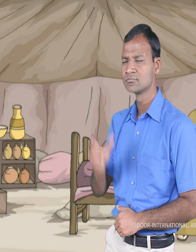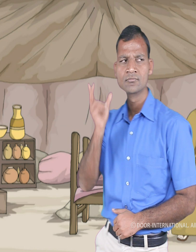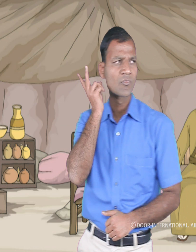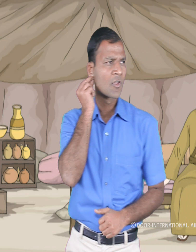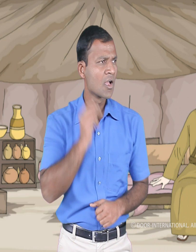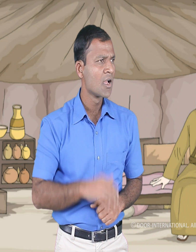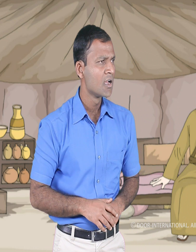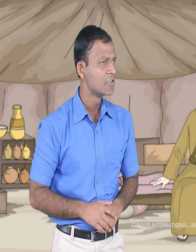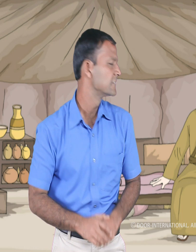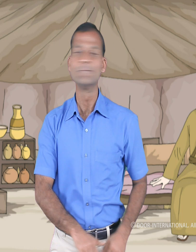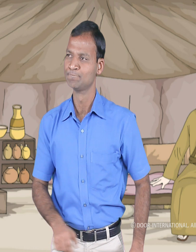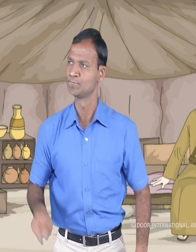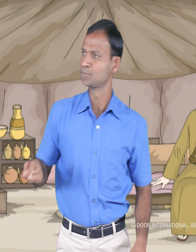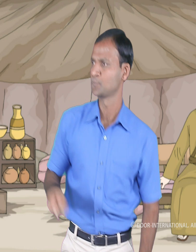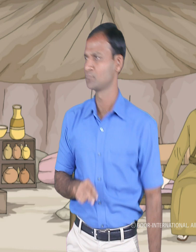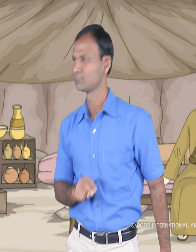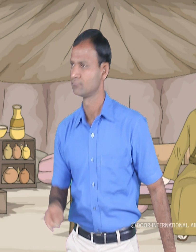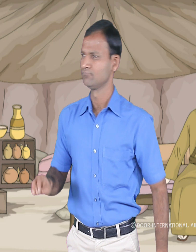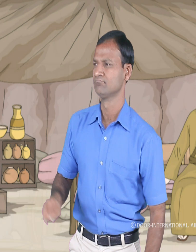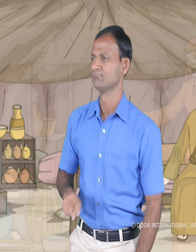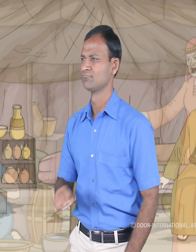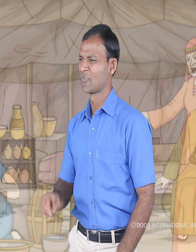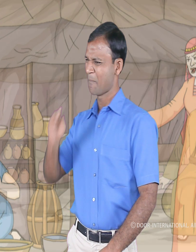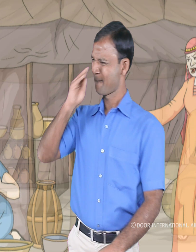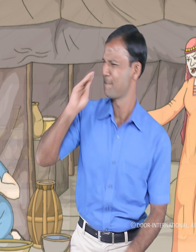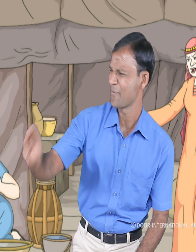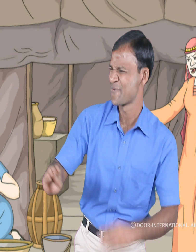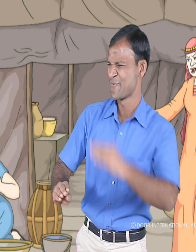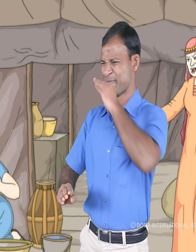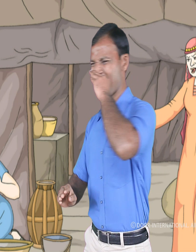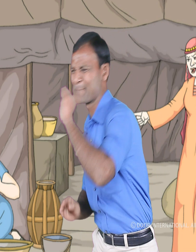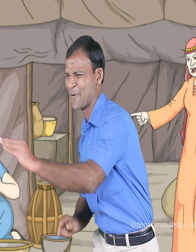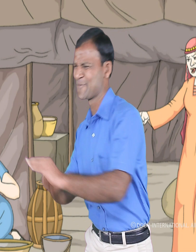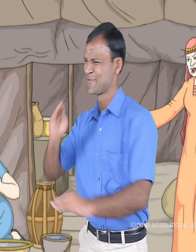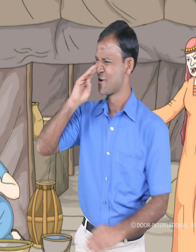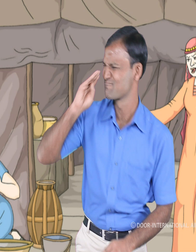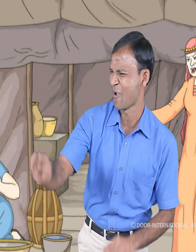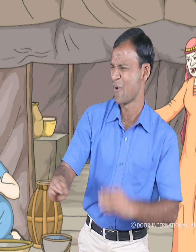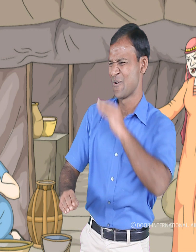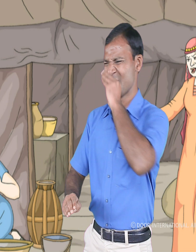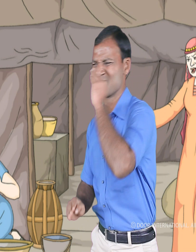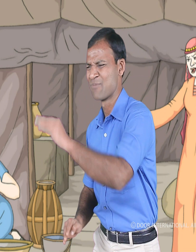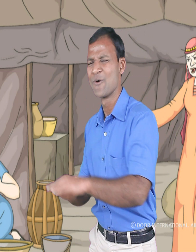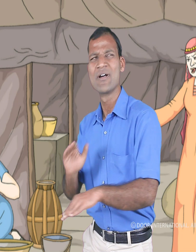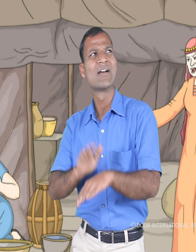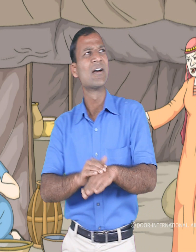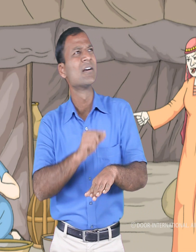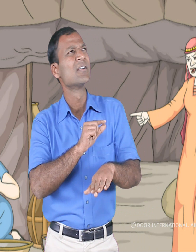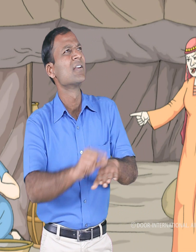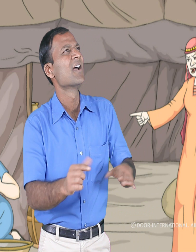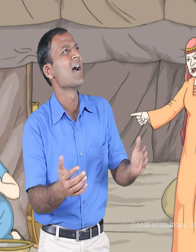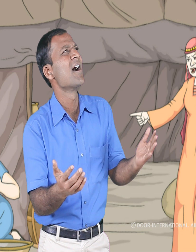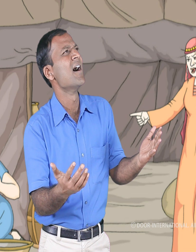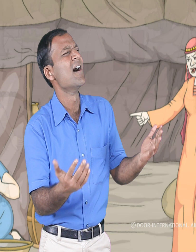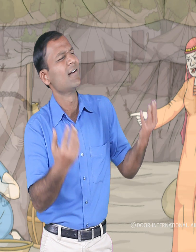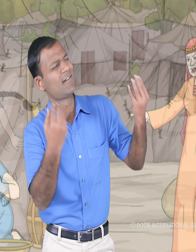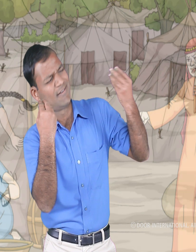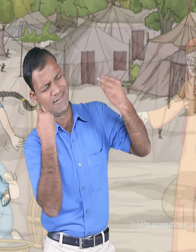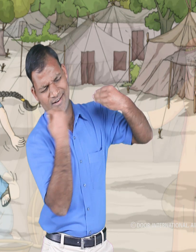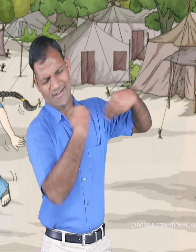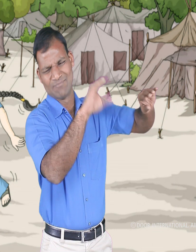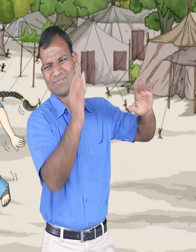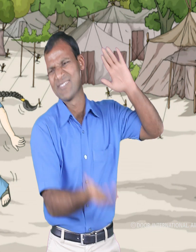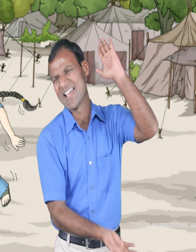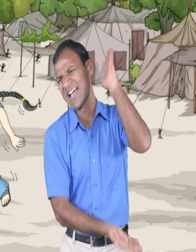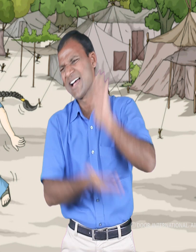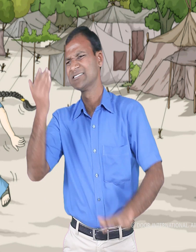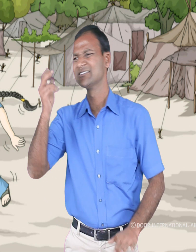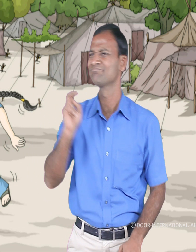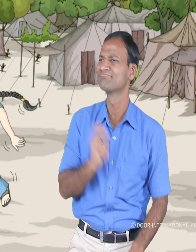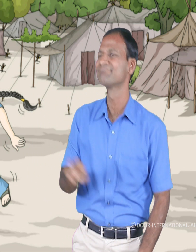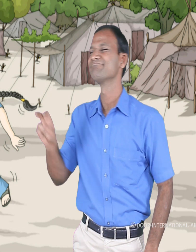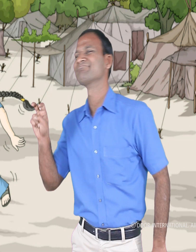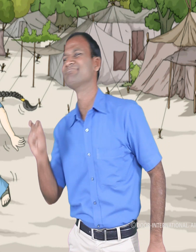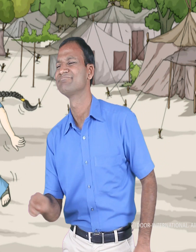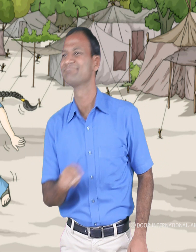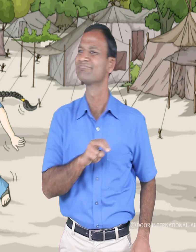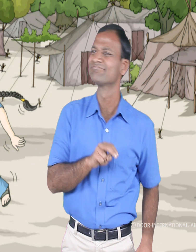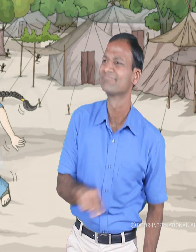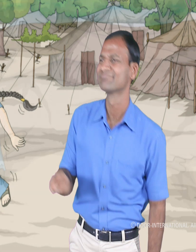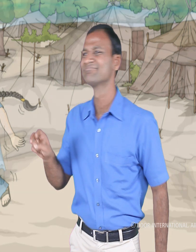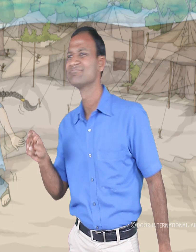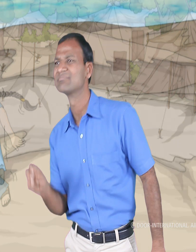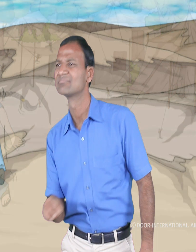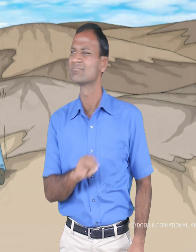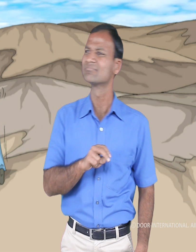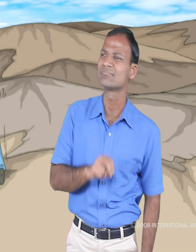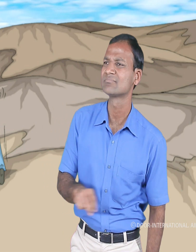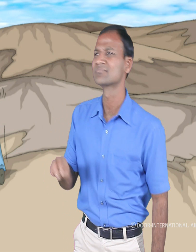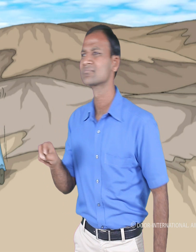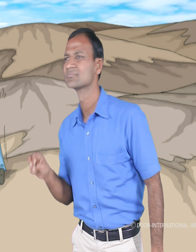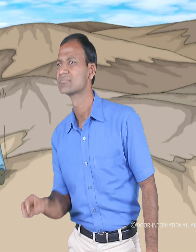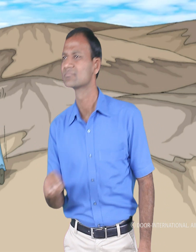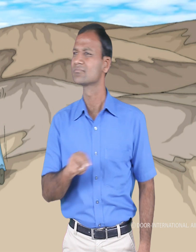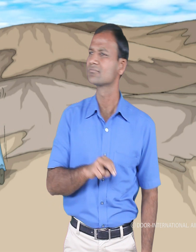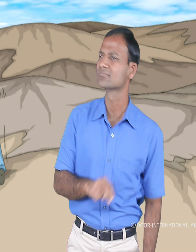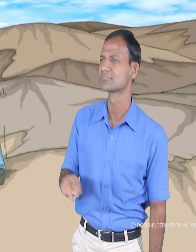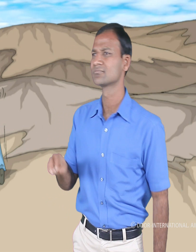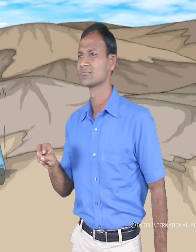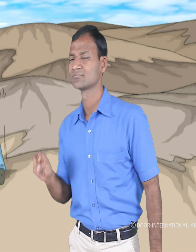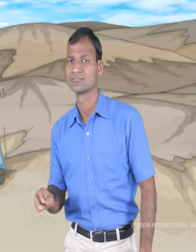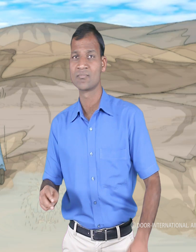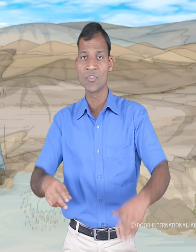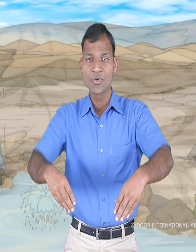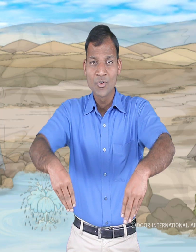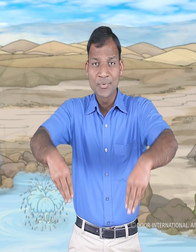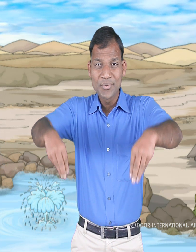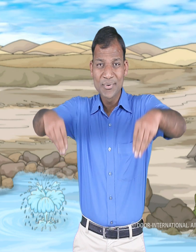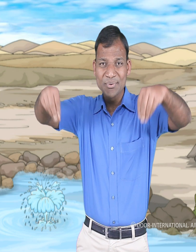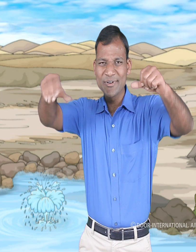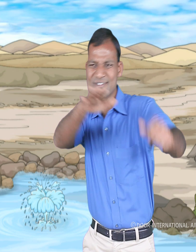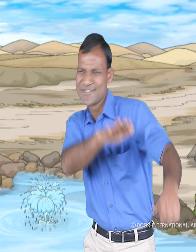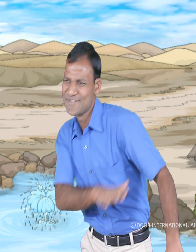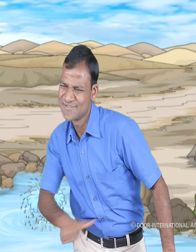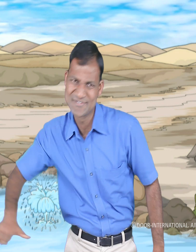Then Sarai treated Hagar so harshly that she fled from her.